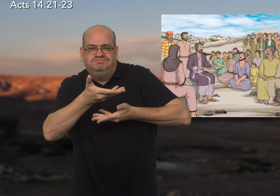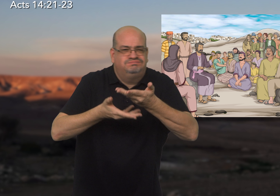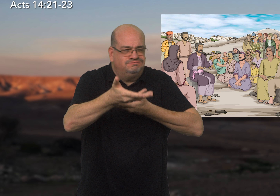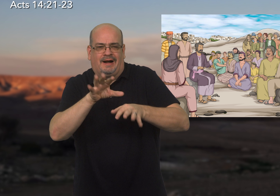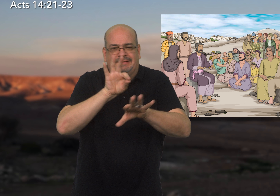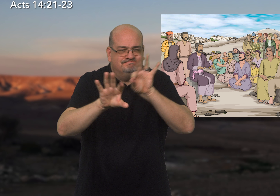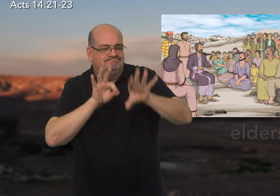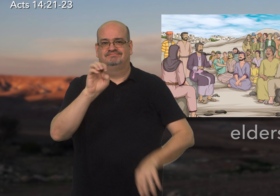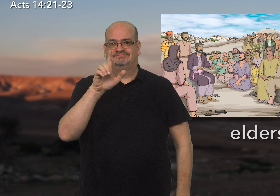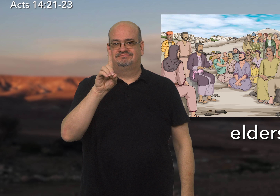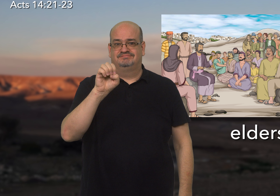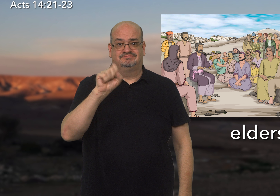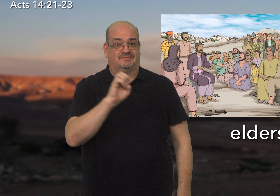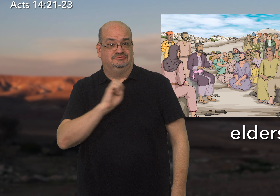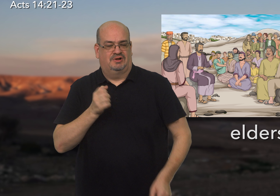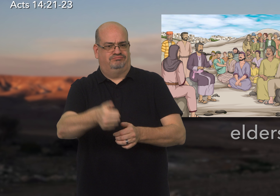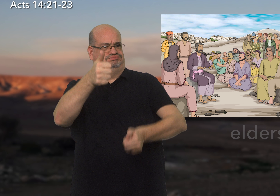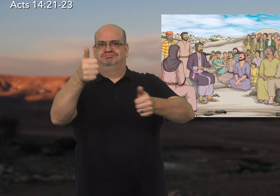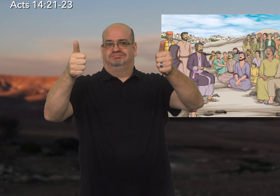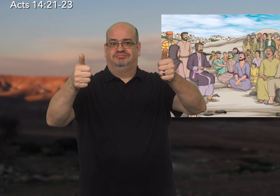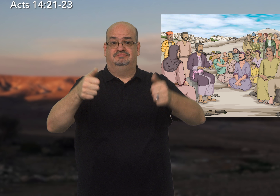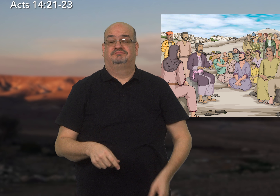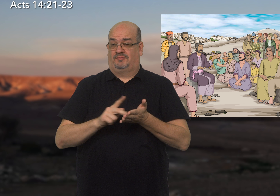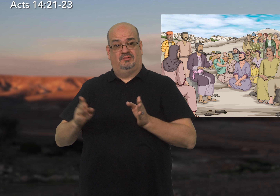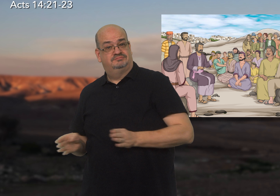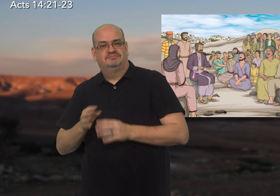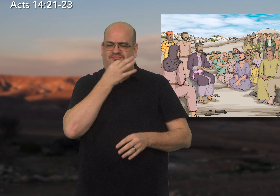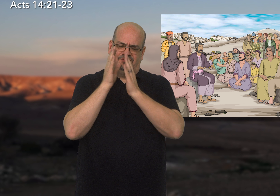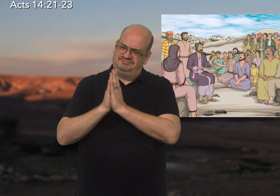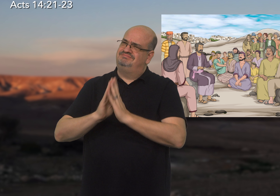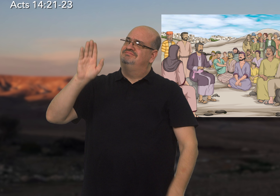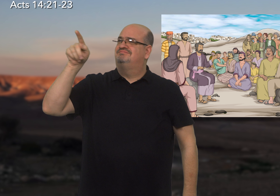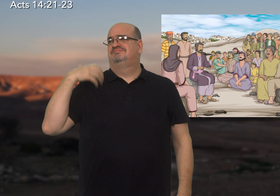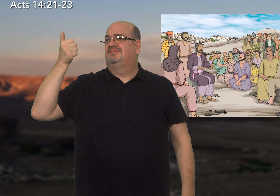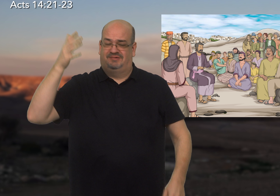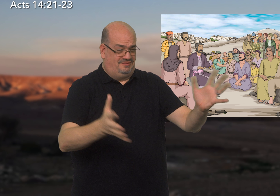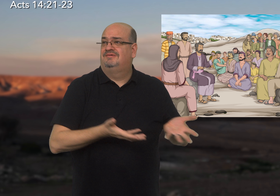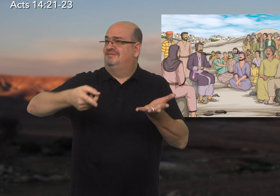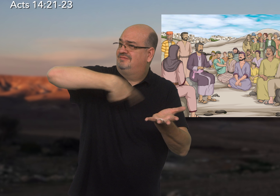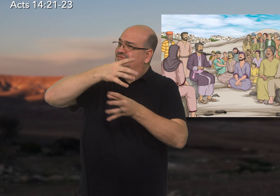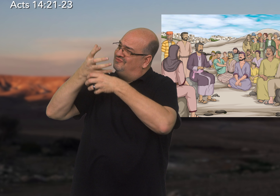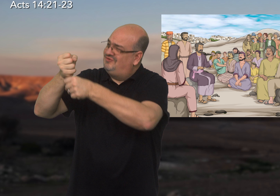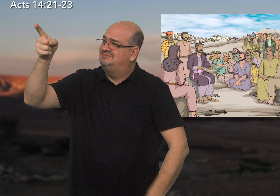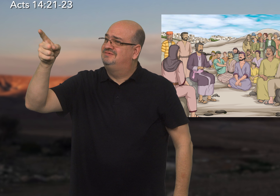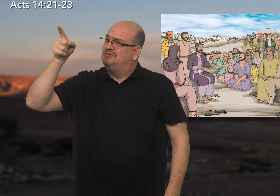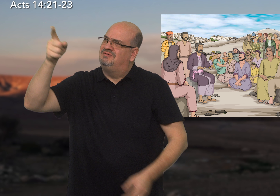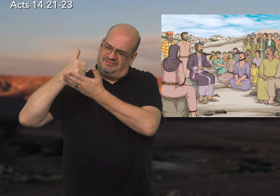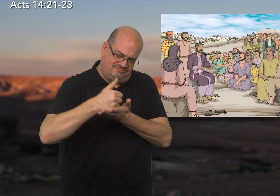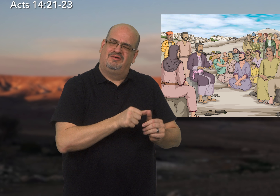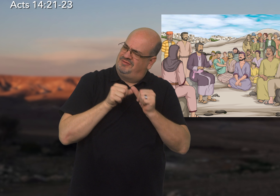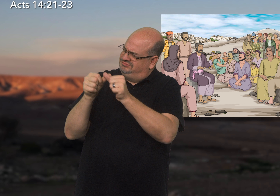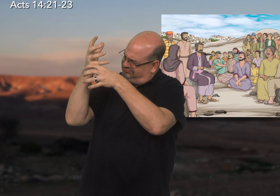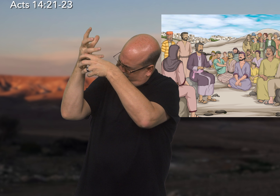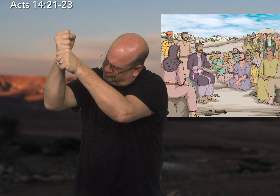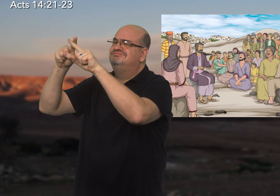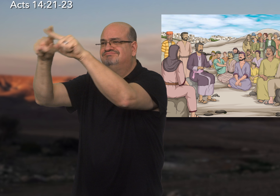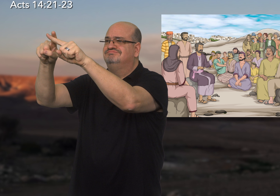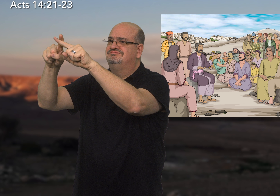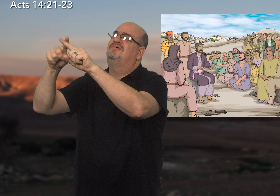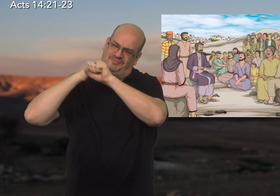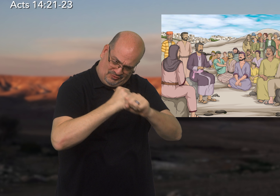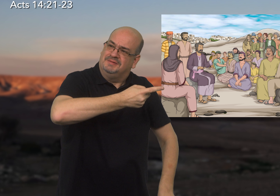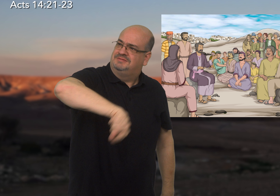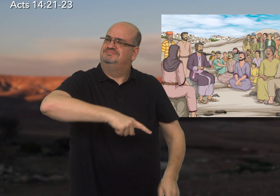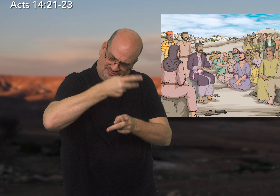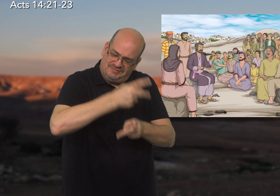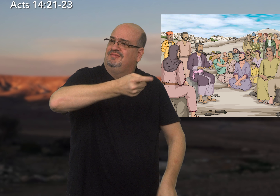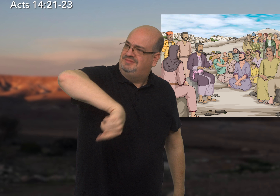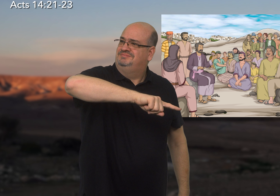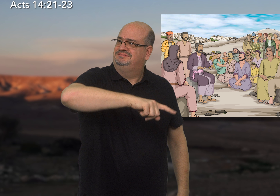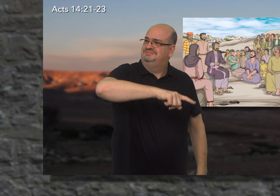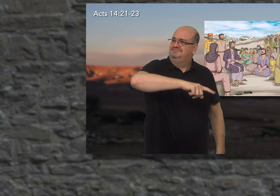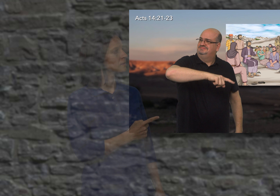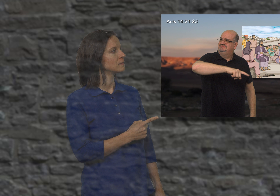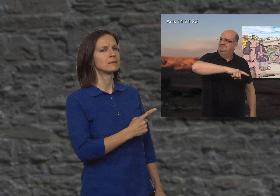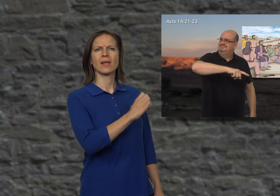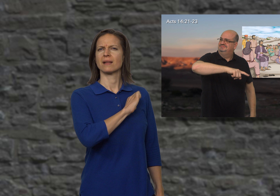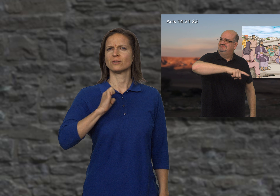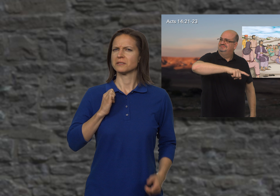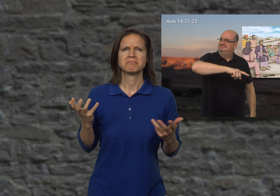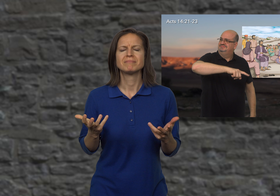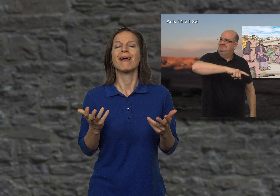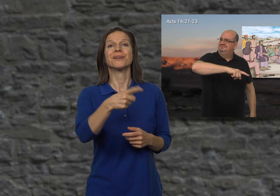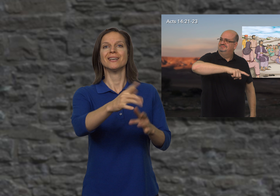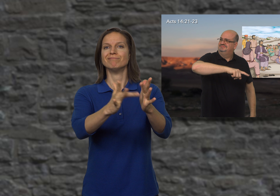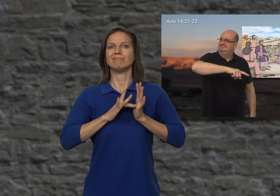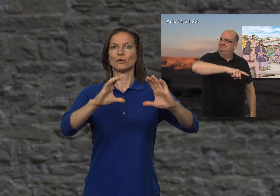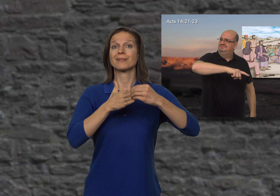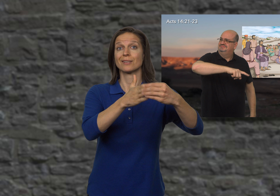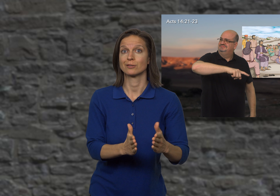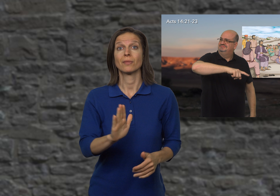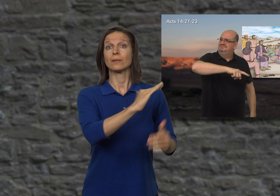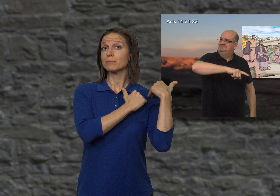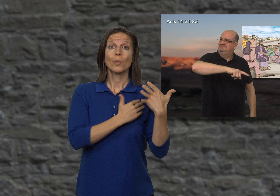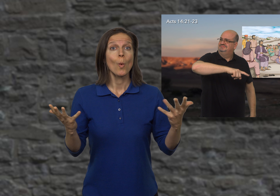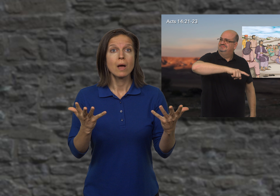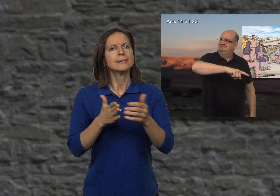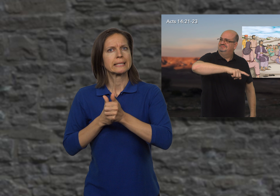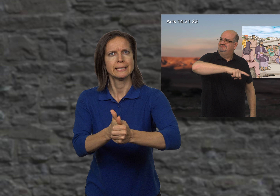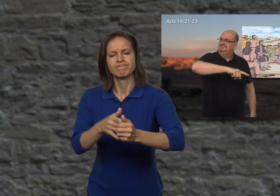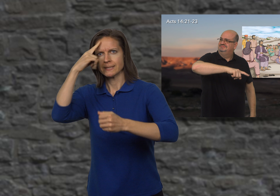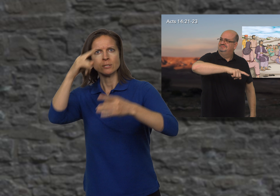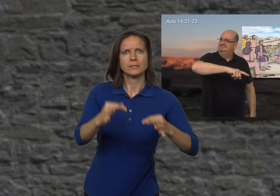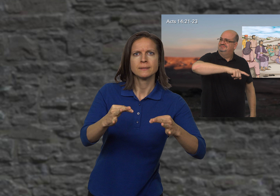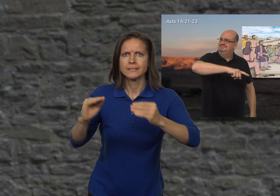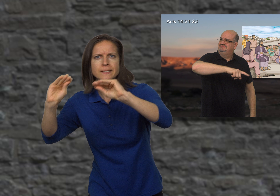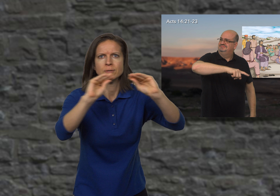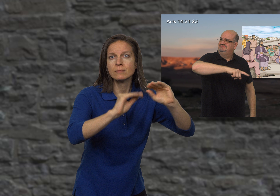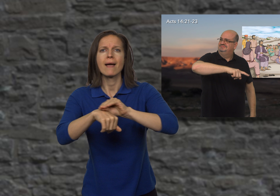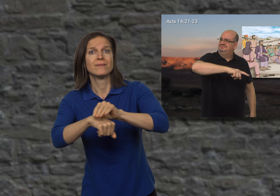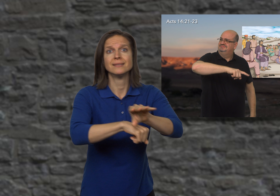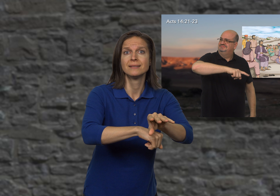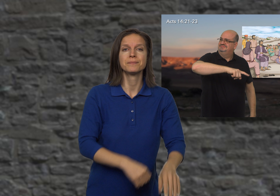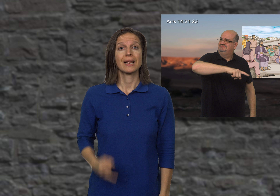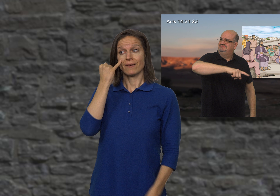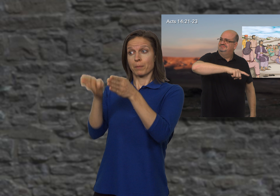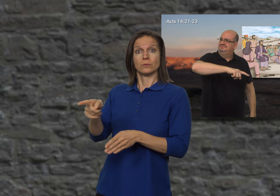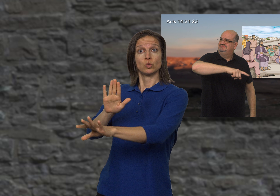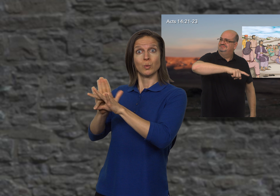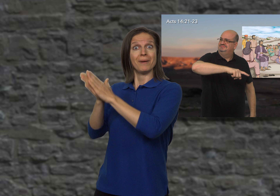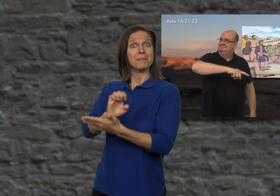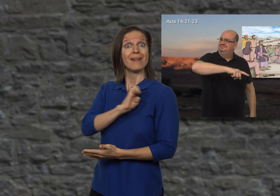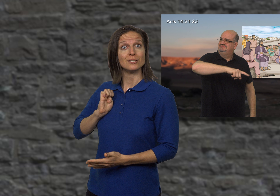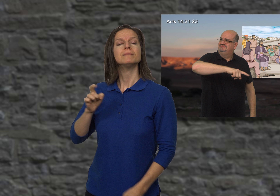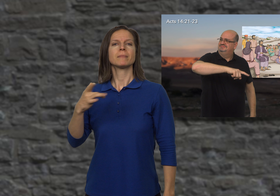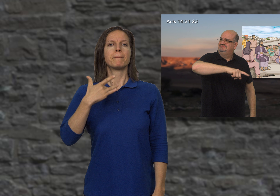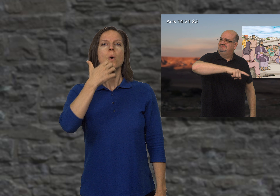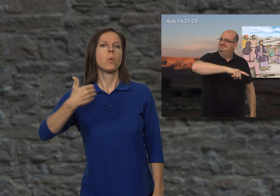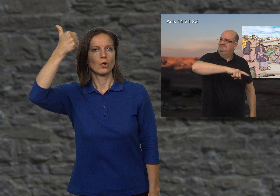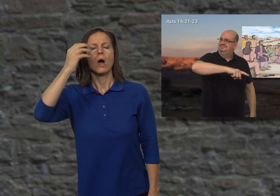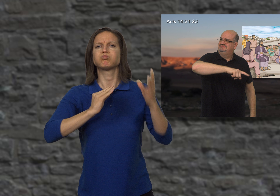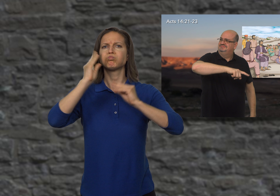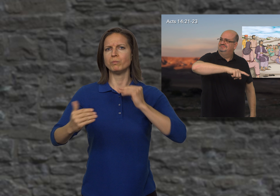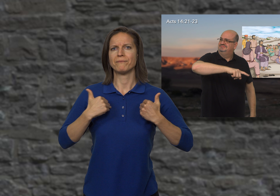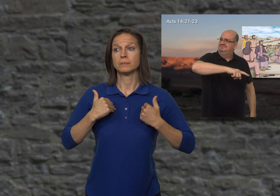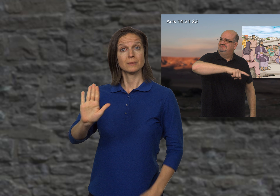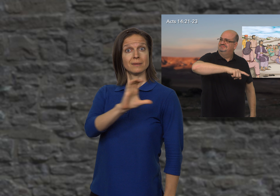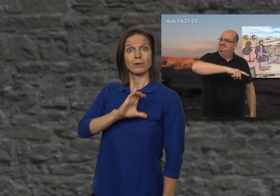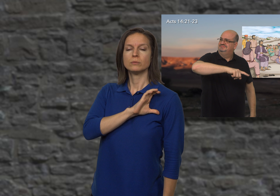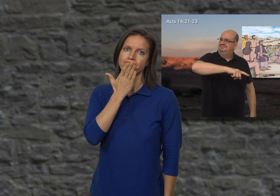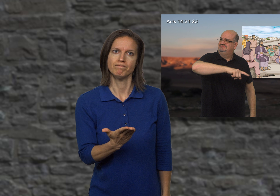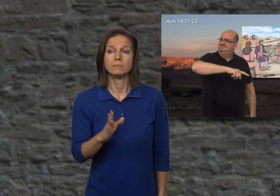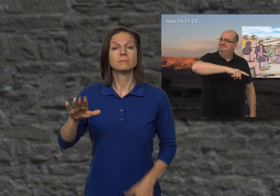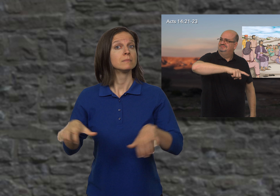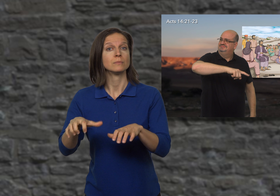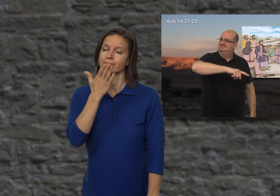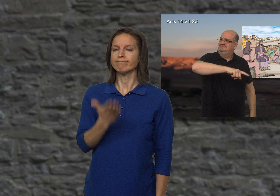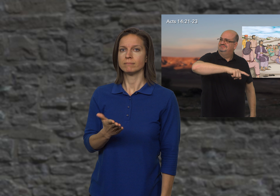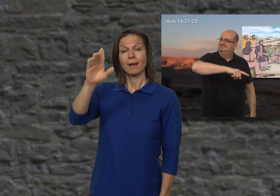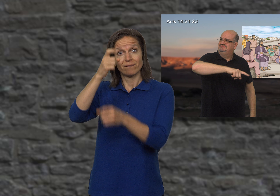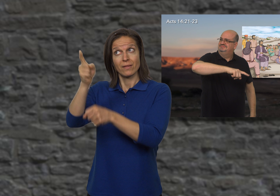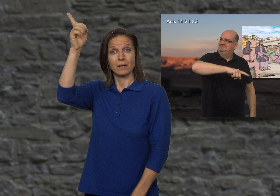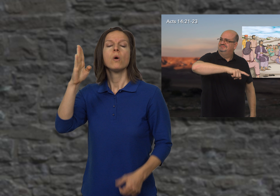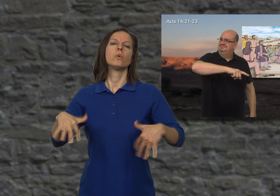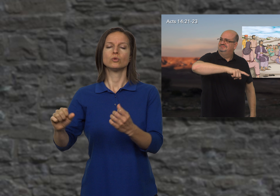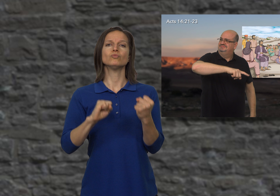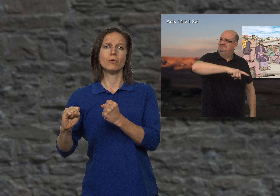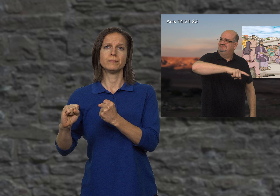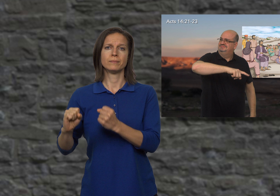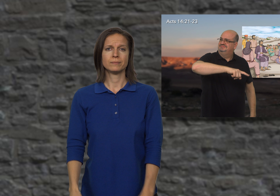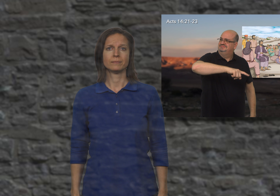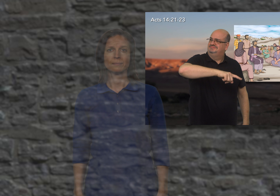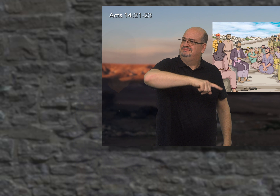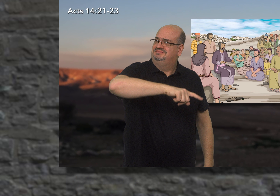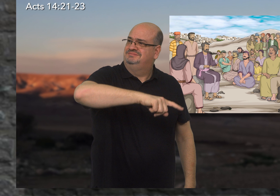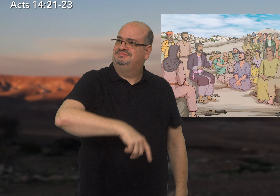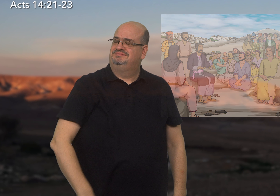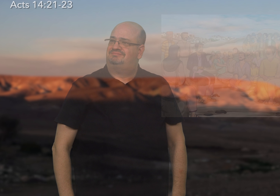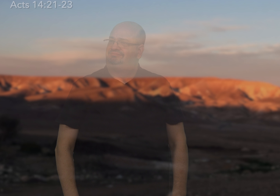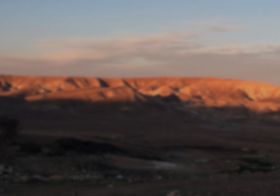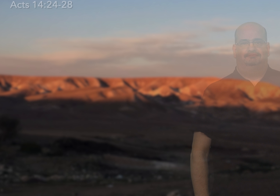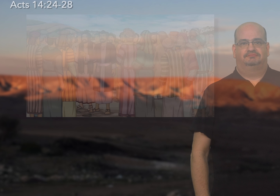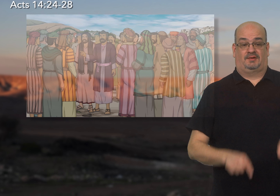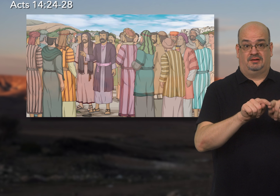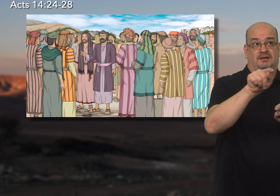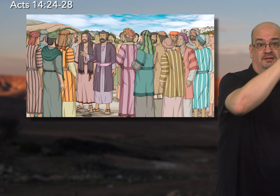Paul and Barnabas appointed elders for them in each church, praying and fasting as they entrusted them to the Lord, in whom they had believed.